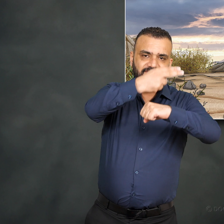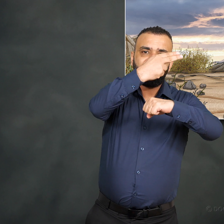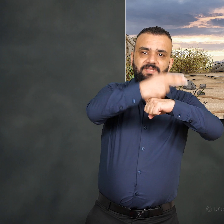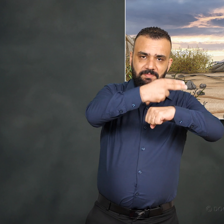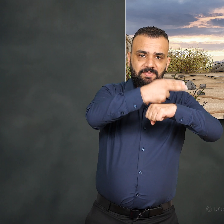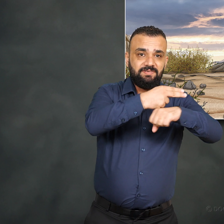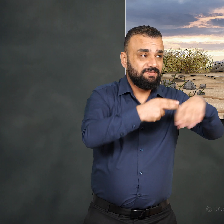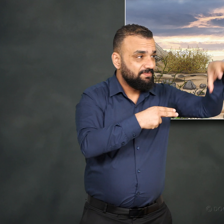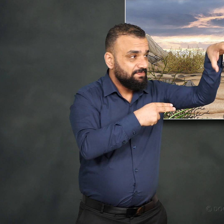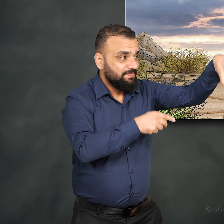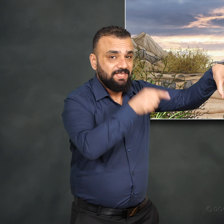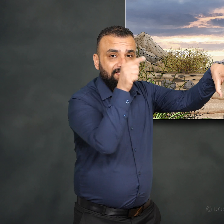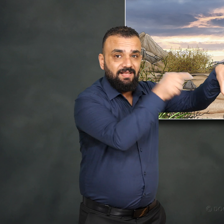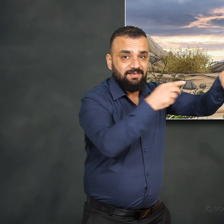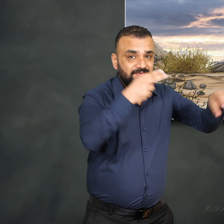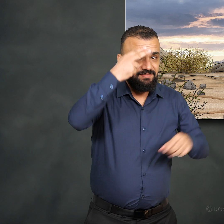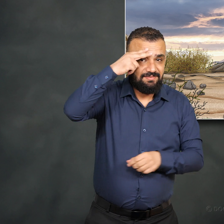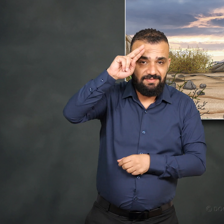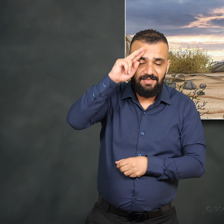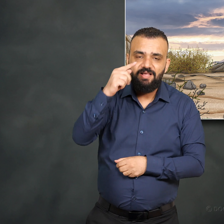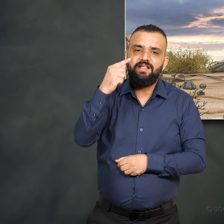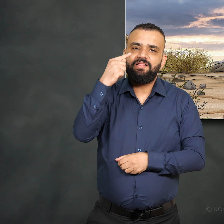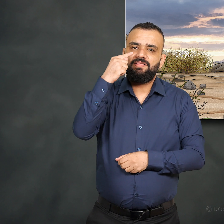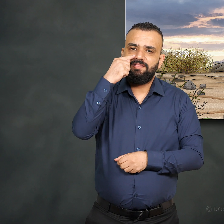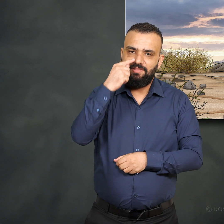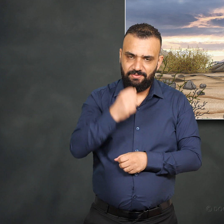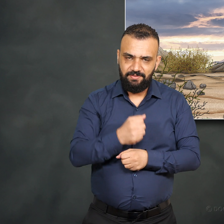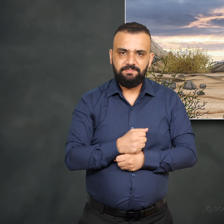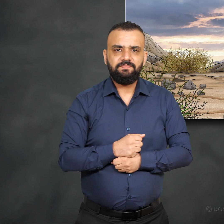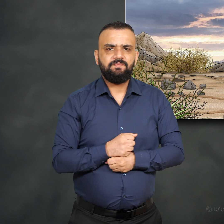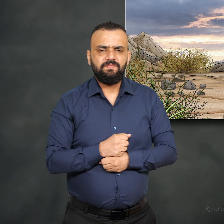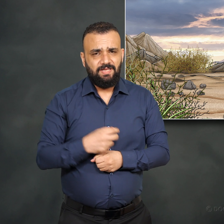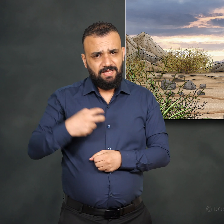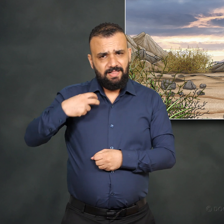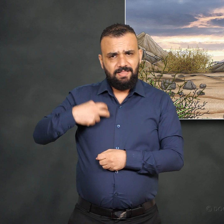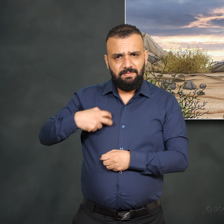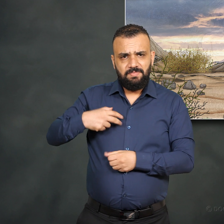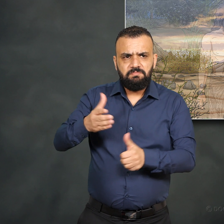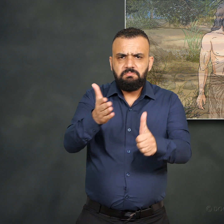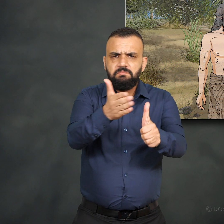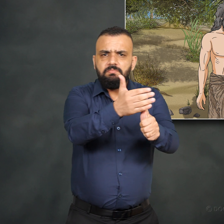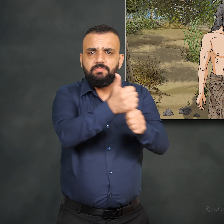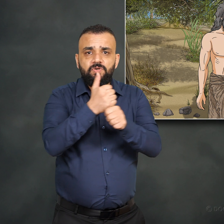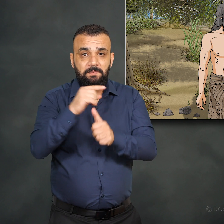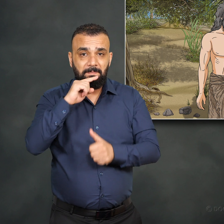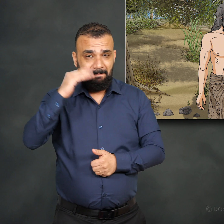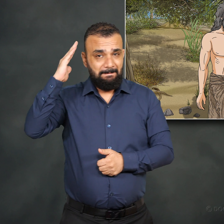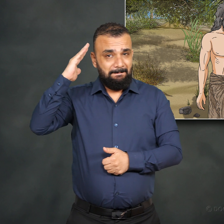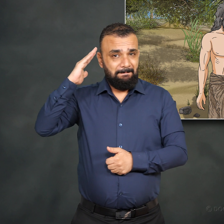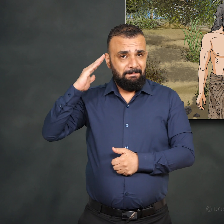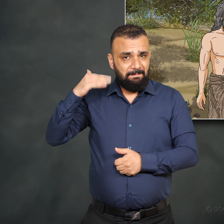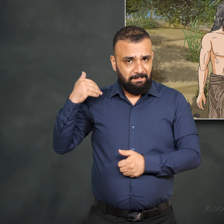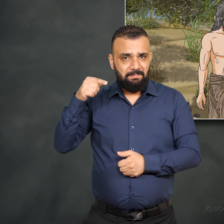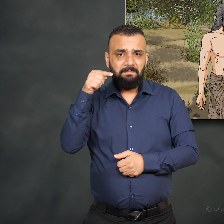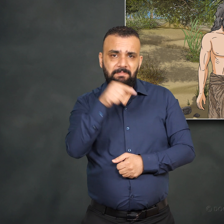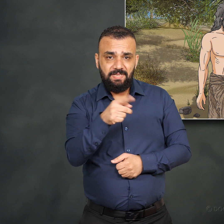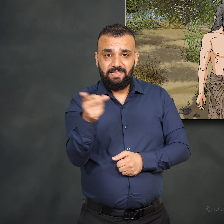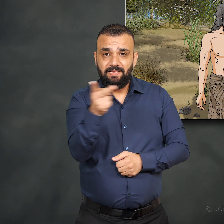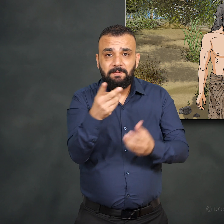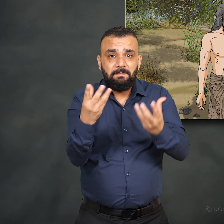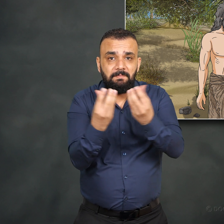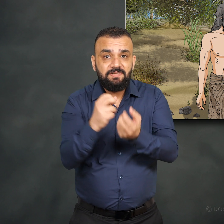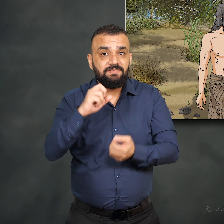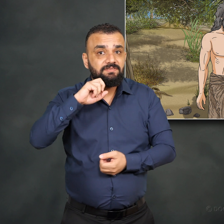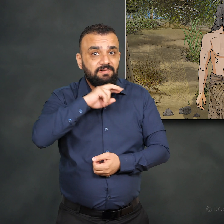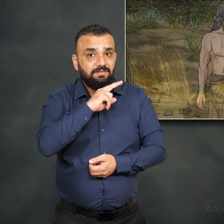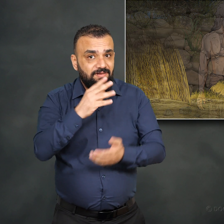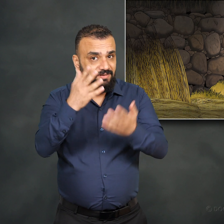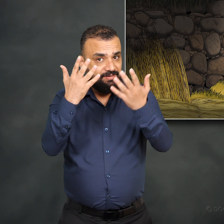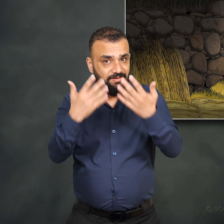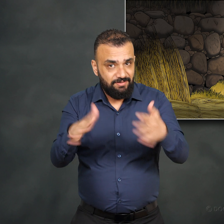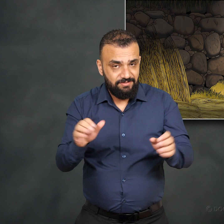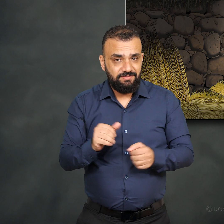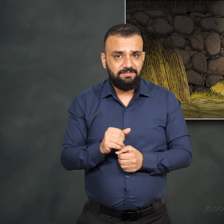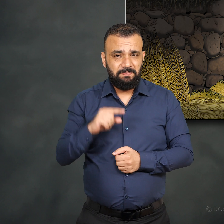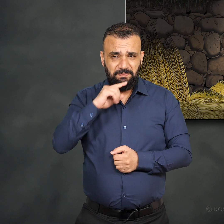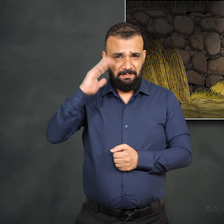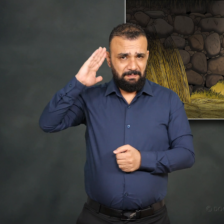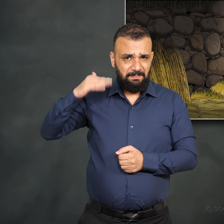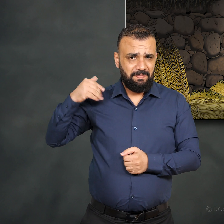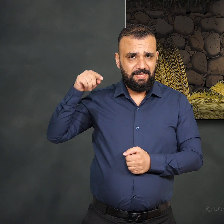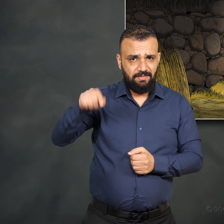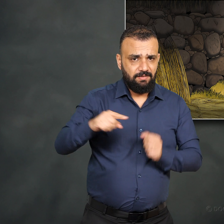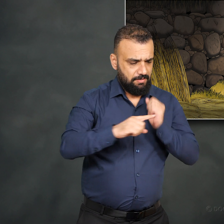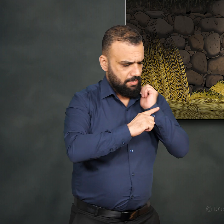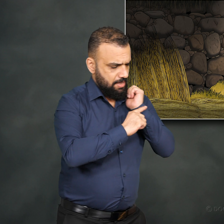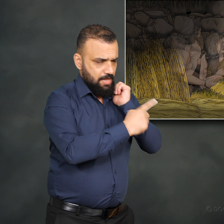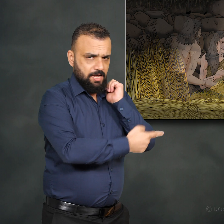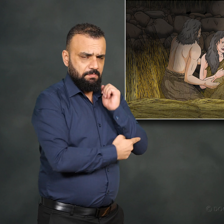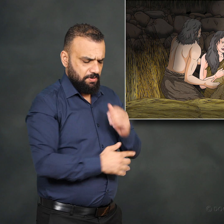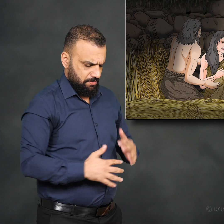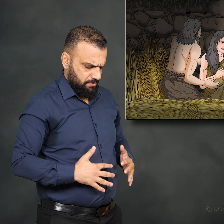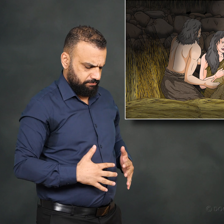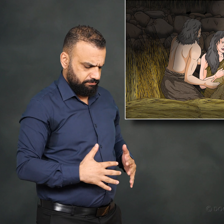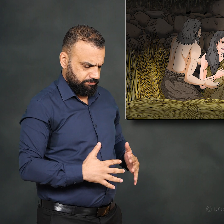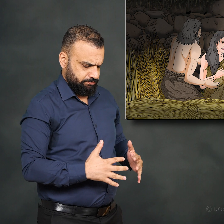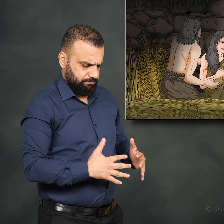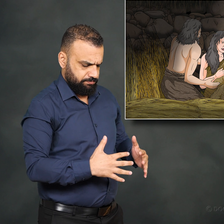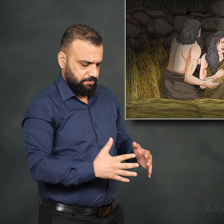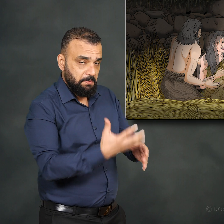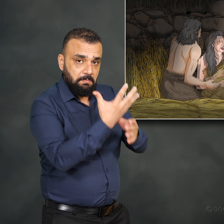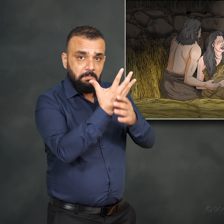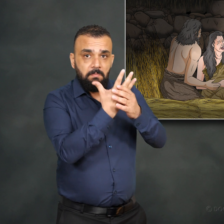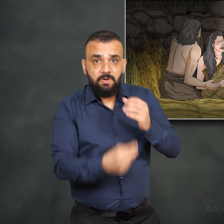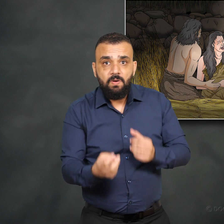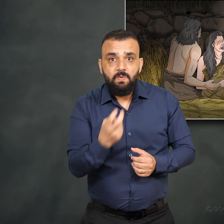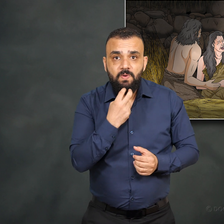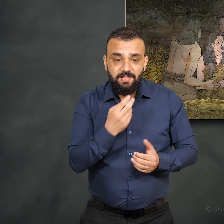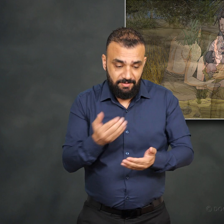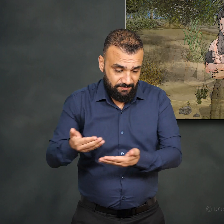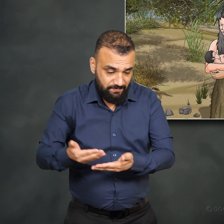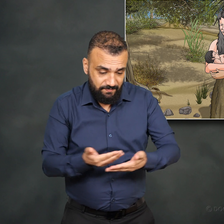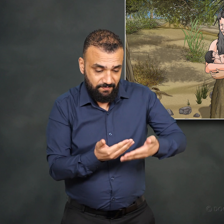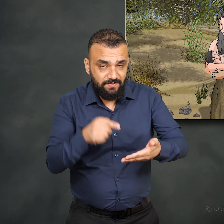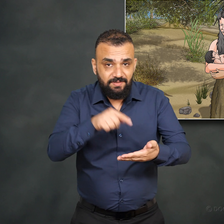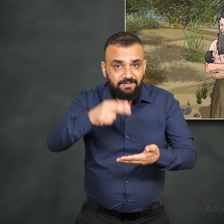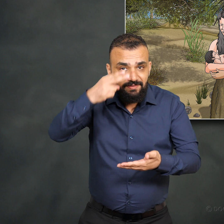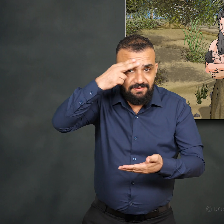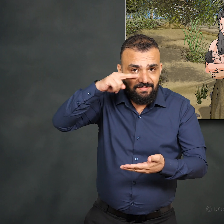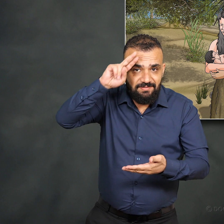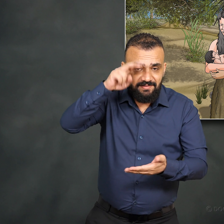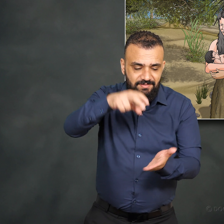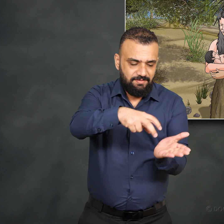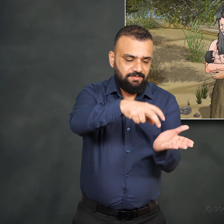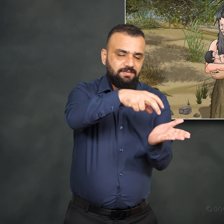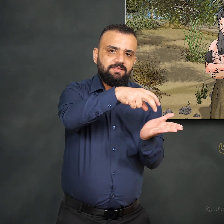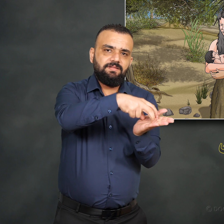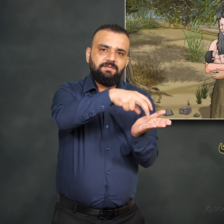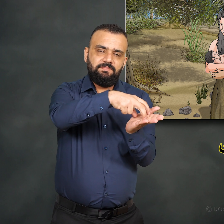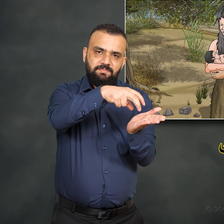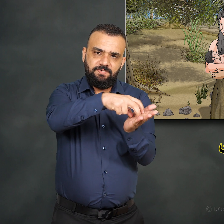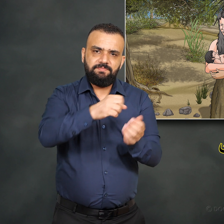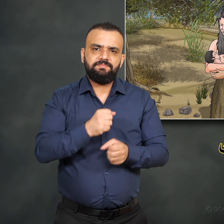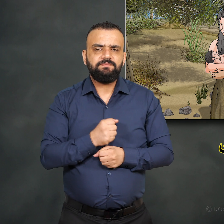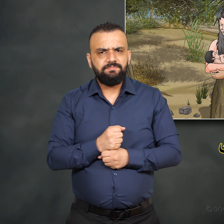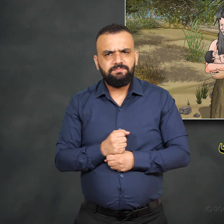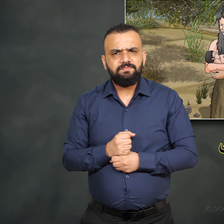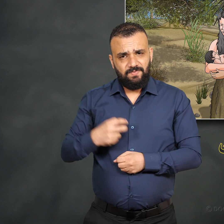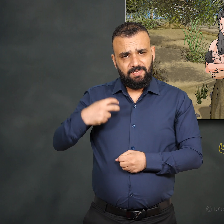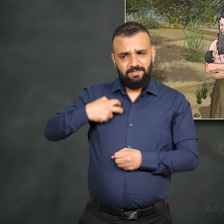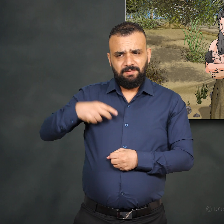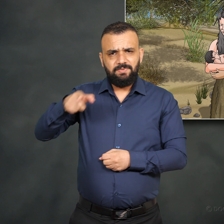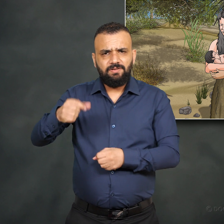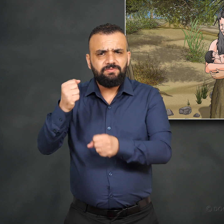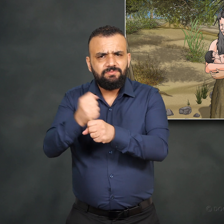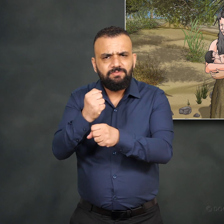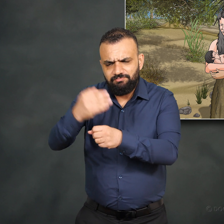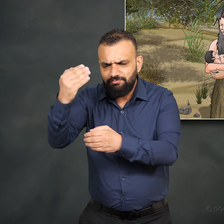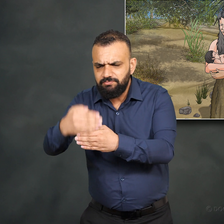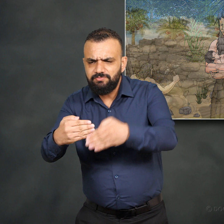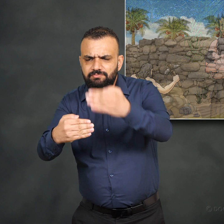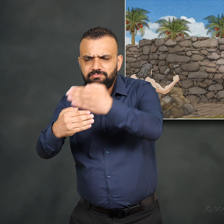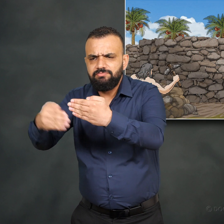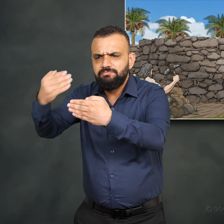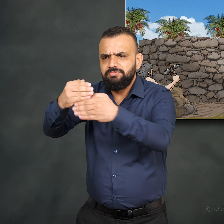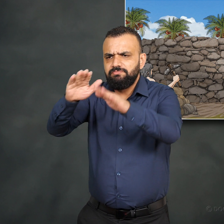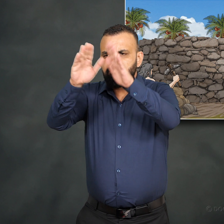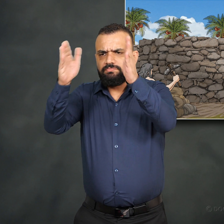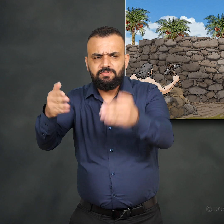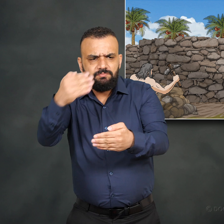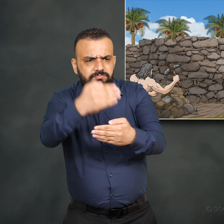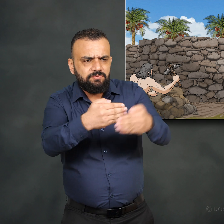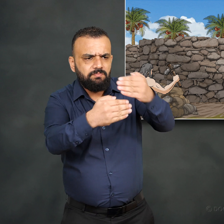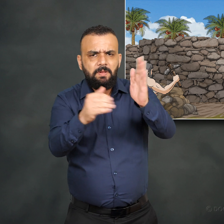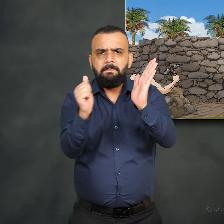So Cain went out from the presence of the LORD and settled in the land of Nod, east of Eden. And Cain had relations with his wife, and she conceived and gave birth to Enoch.